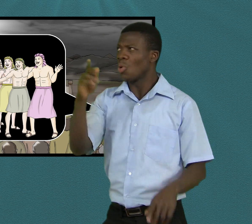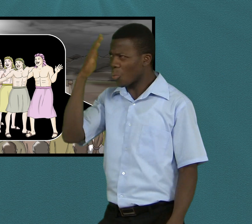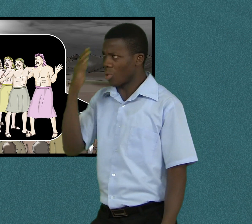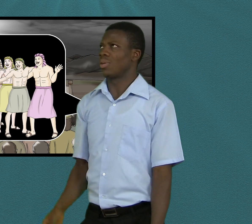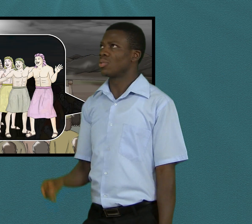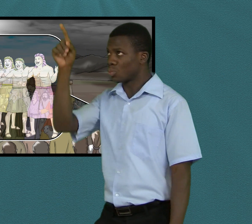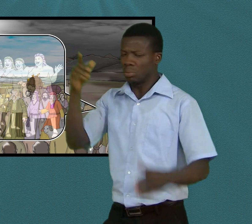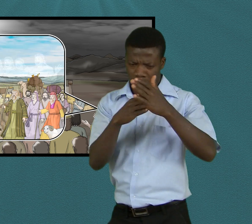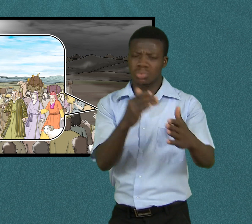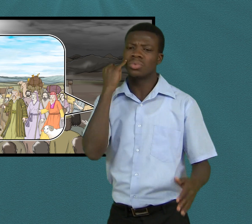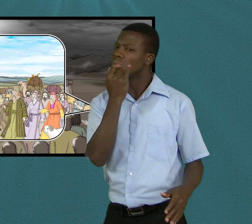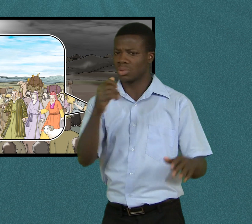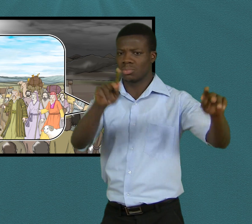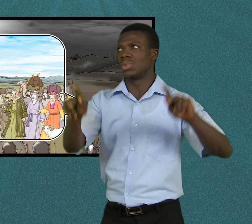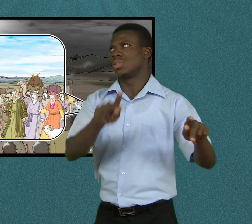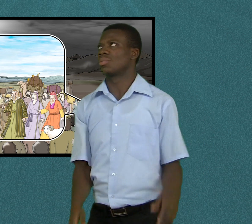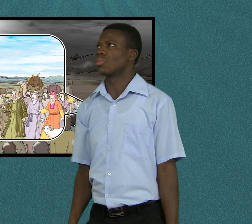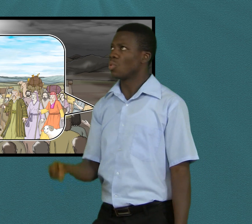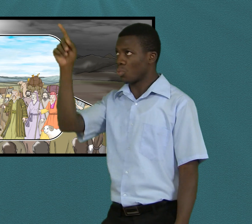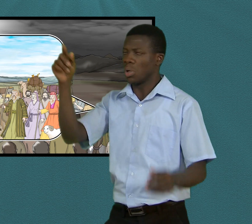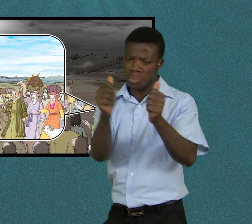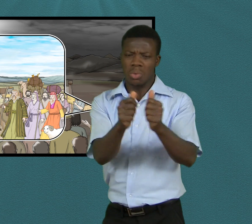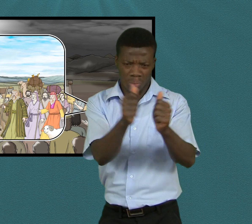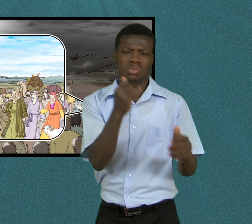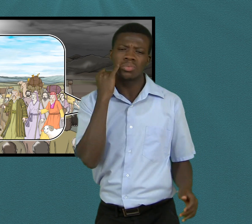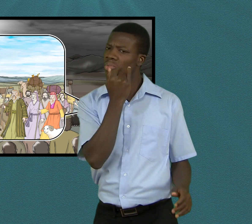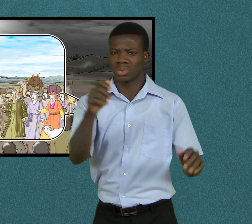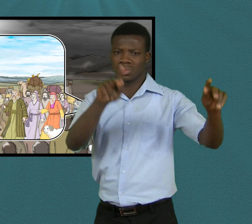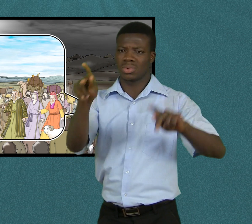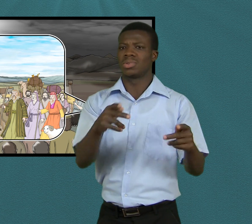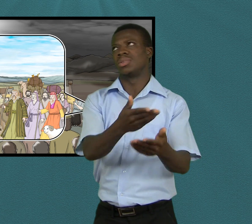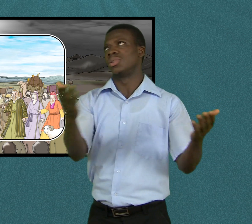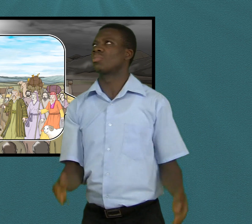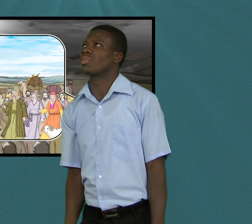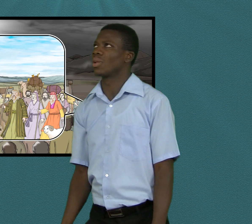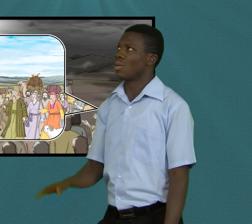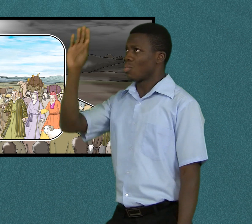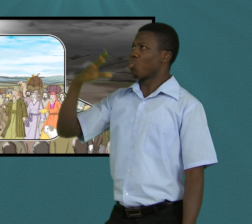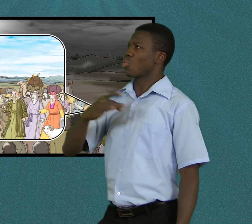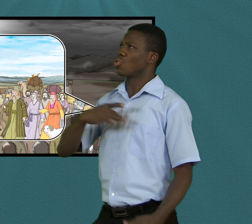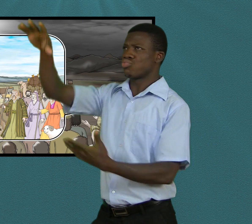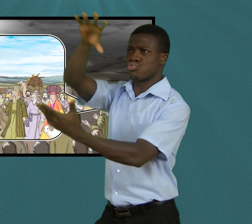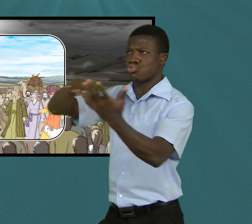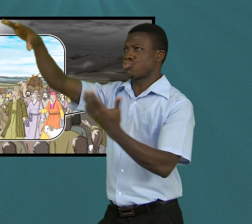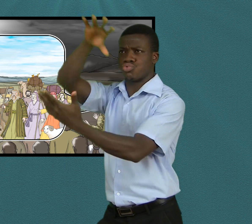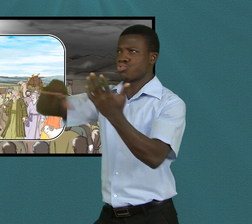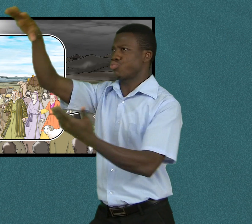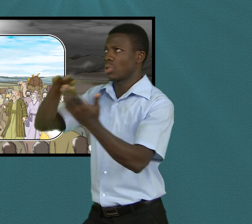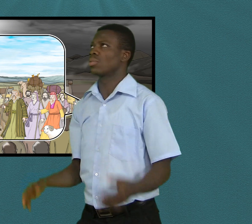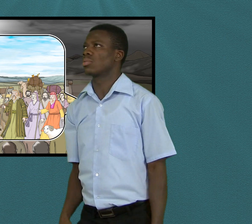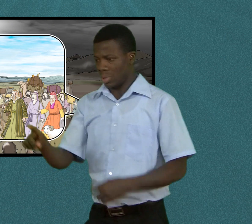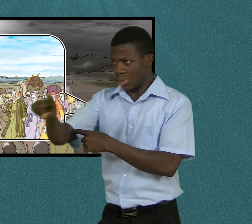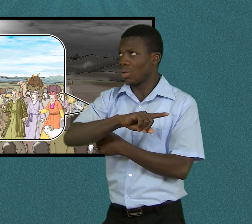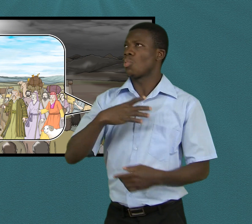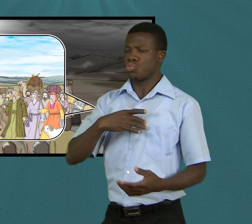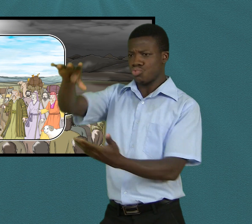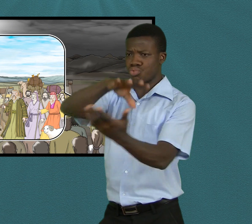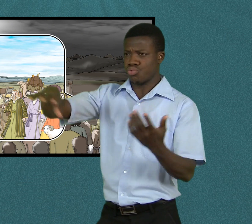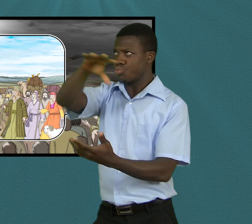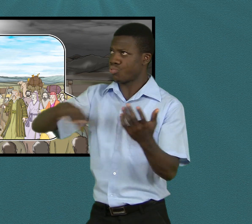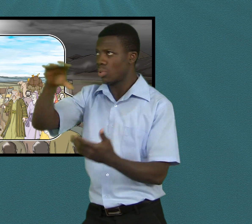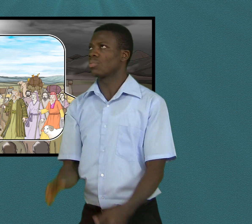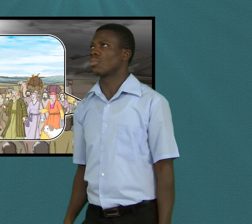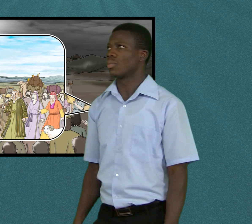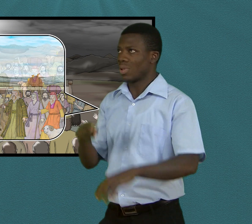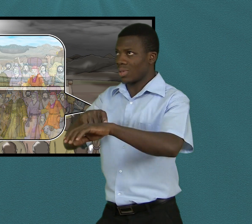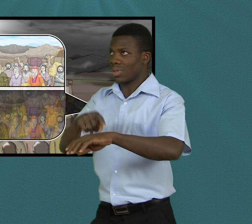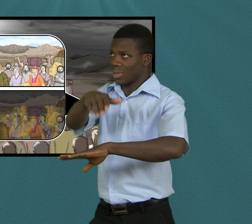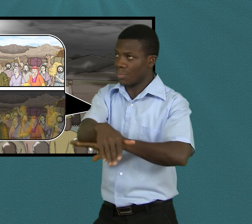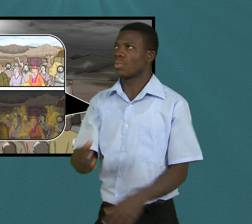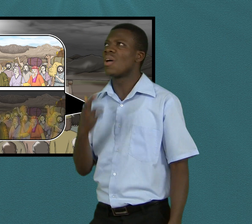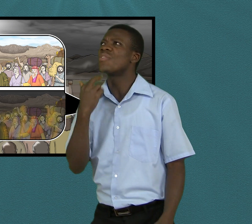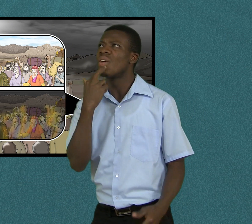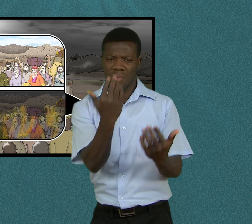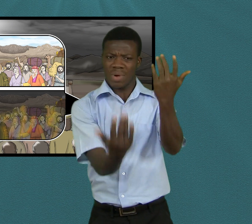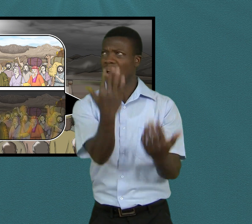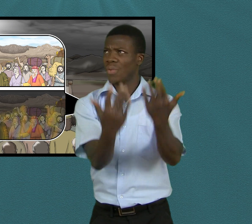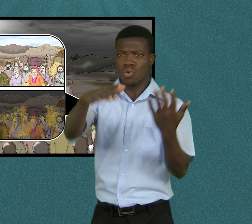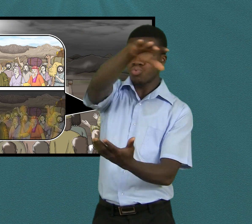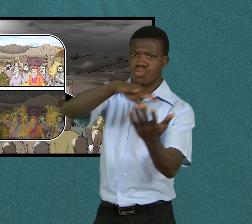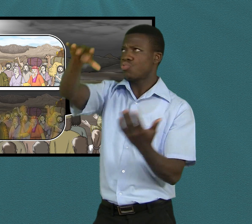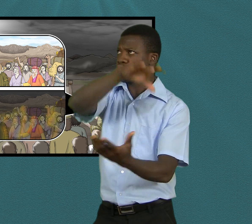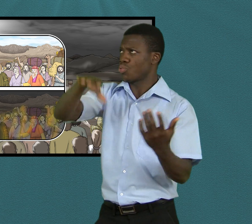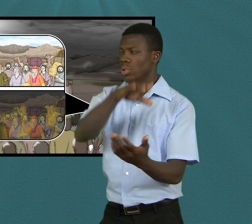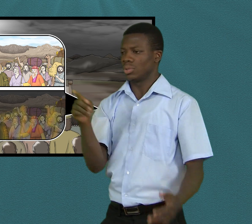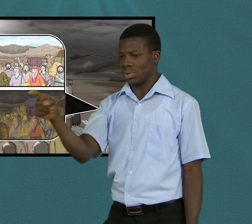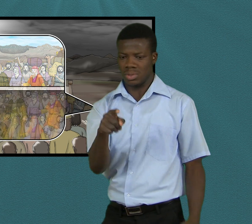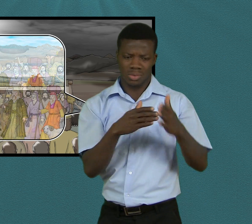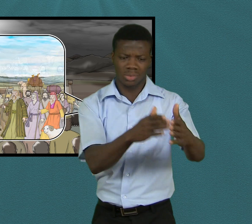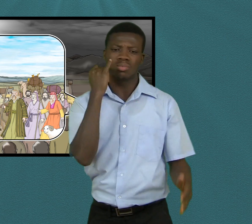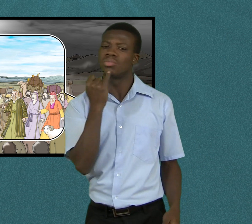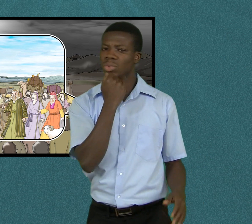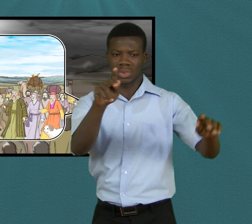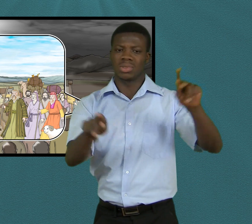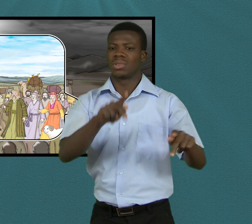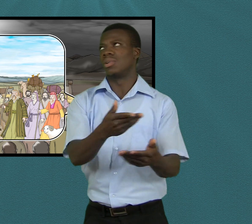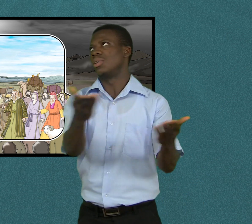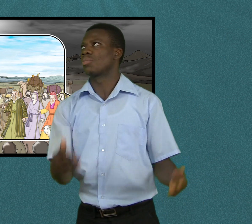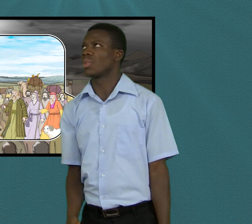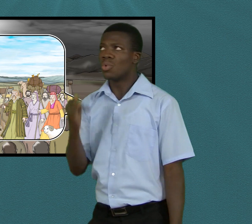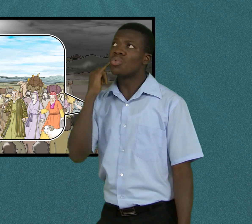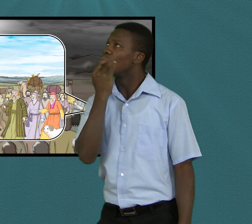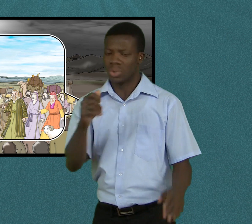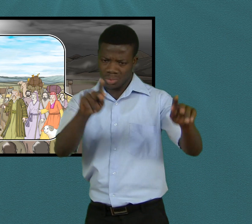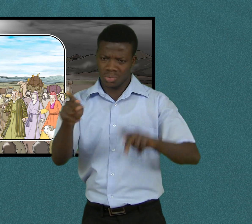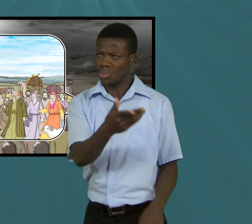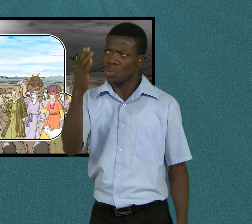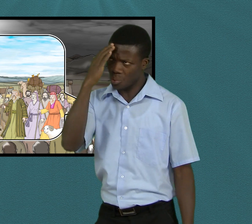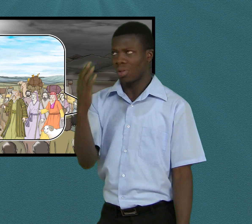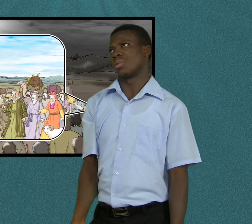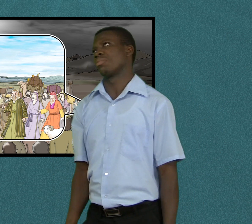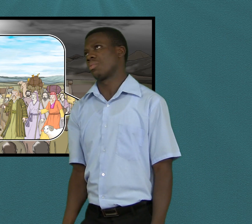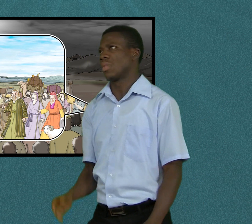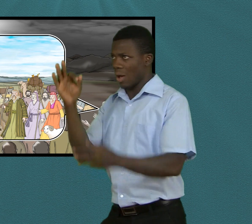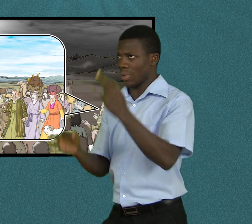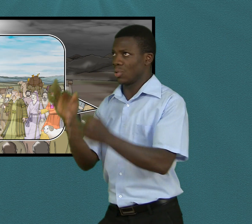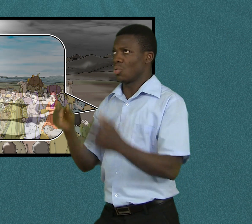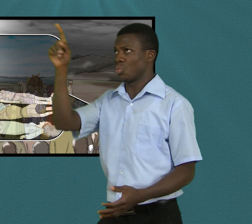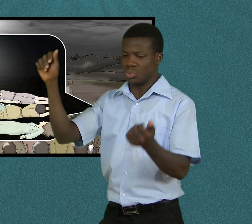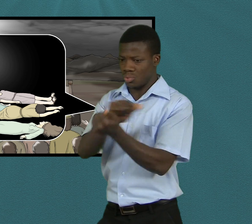They have already heard that You, O LORD, are in the midst of this people, that You, O LORD, have been seen face to face, that Your cloud stands over them, and that You go before them in a pillar of cloud by day and a pillar of fire by night.